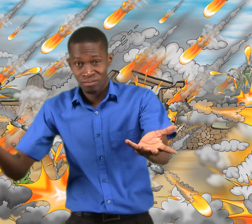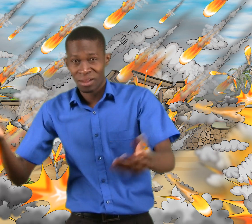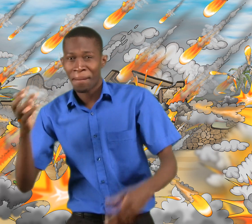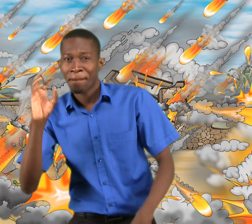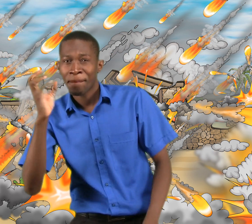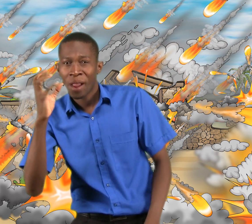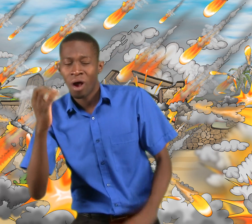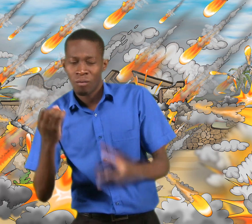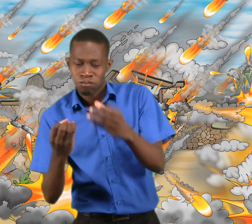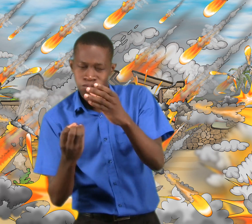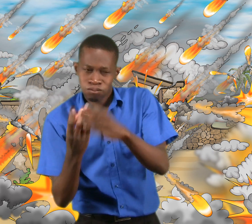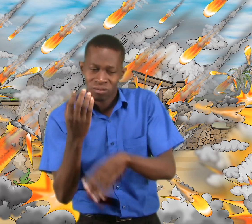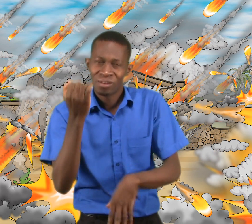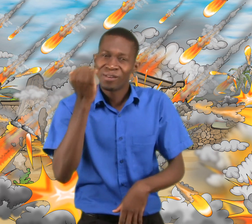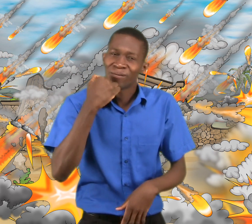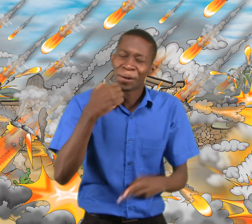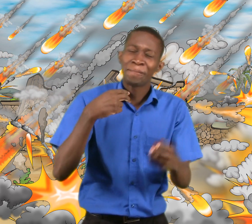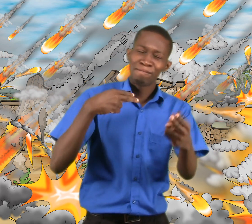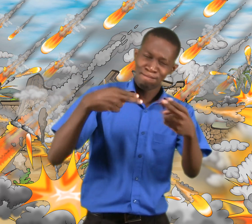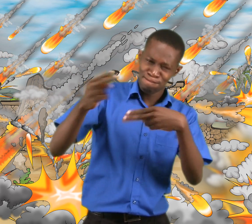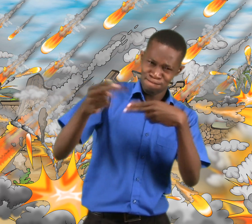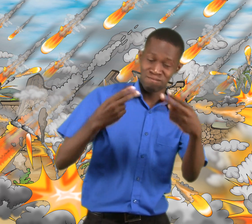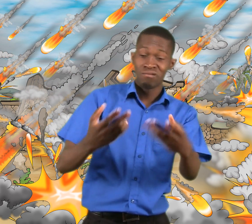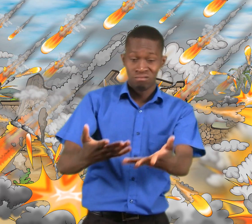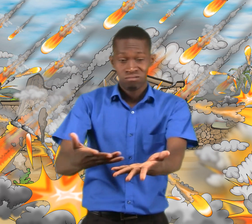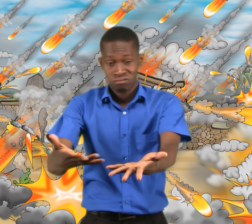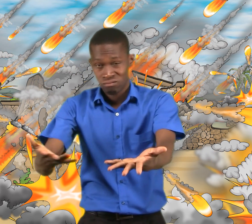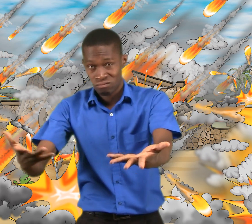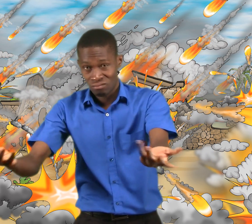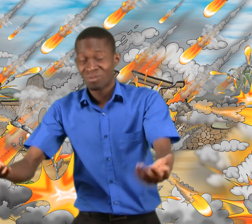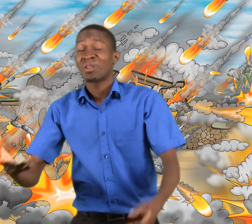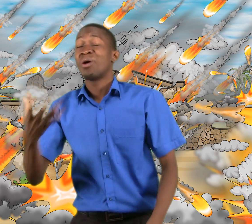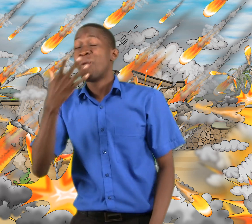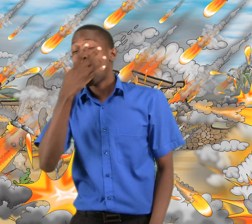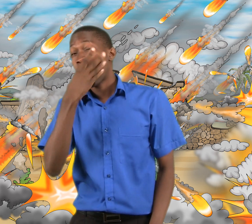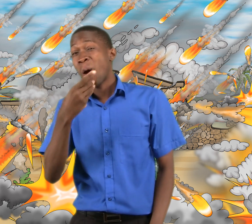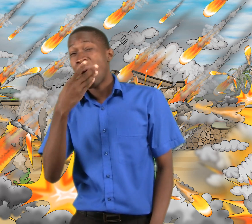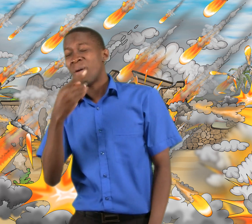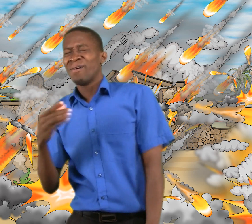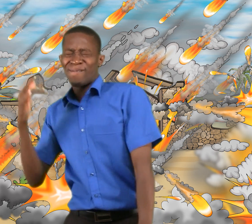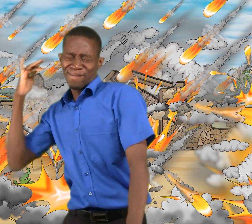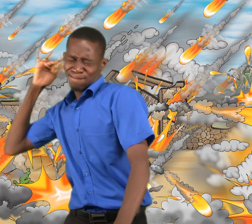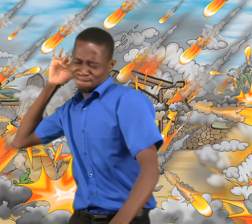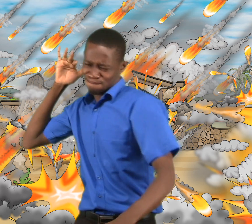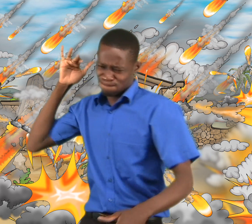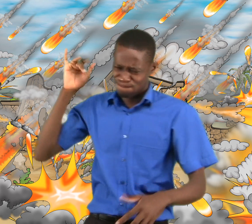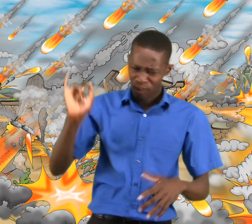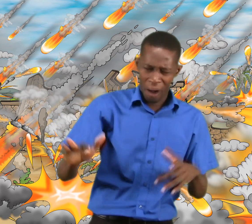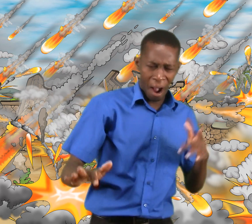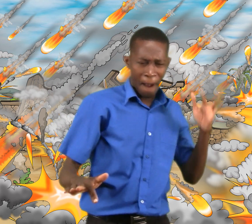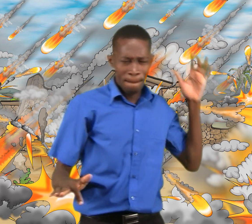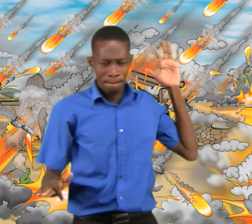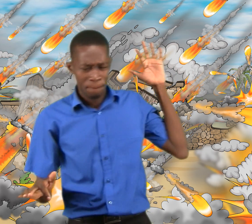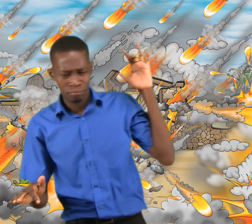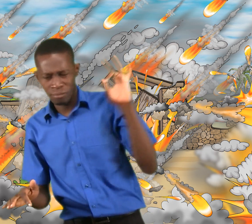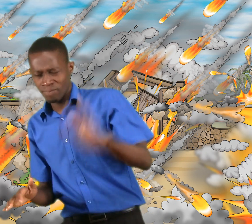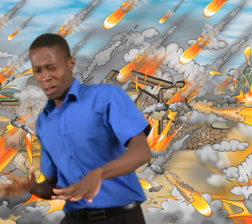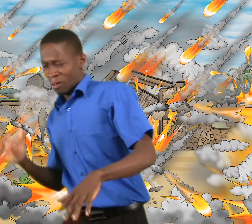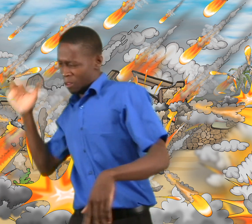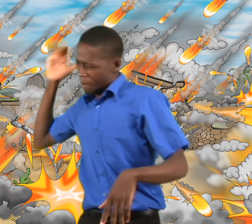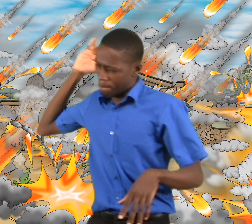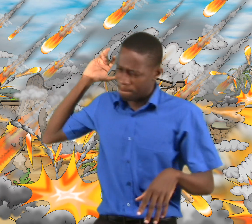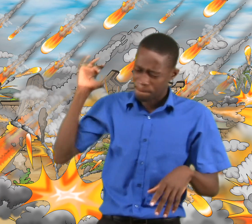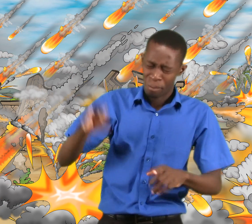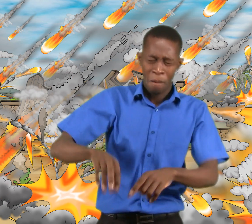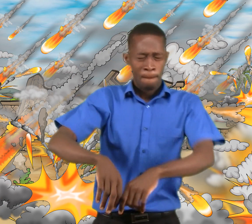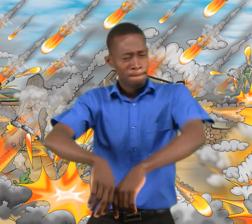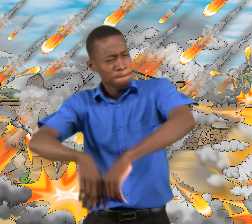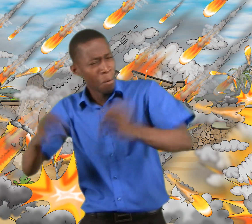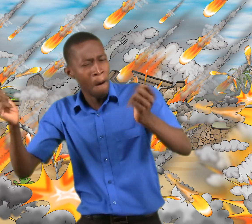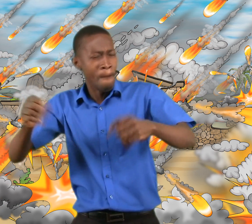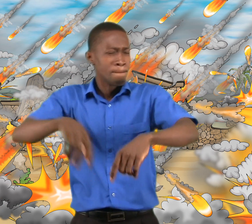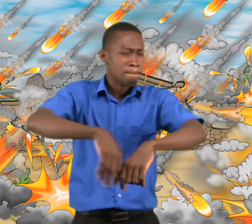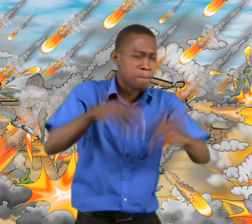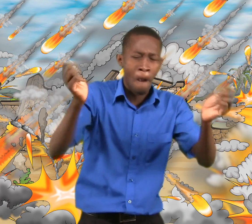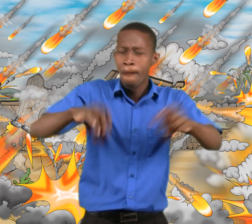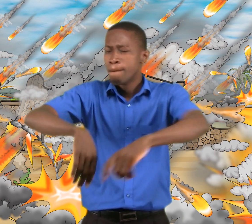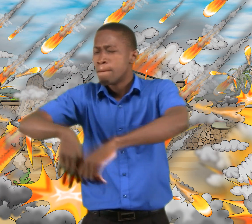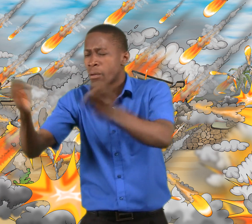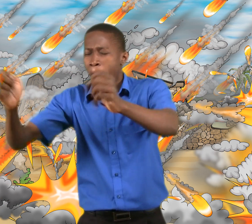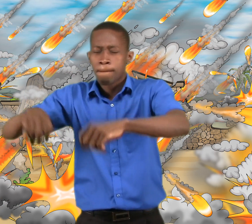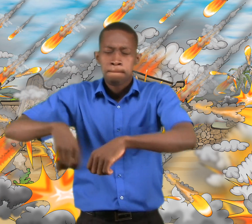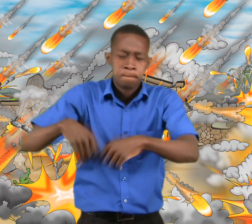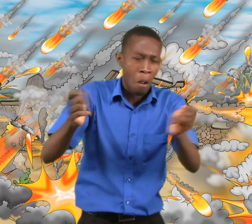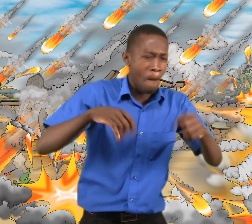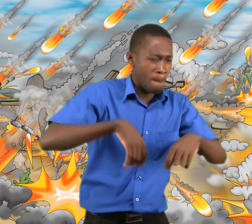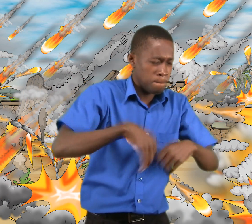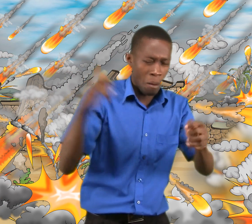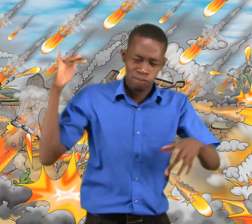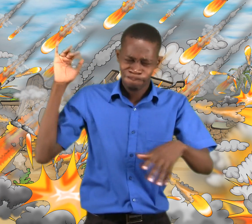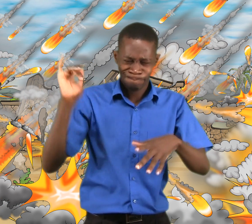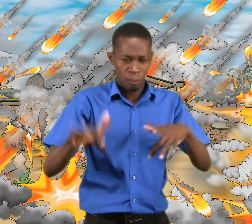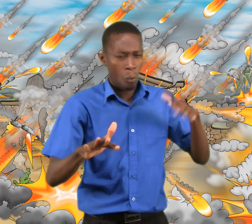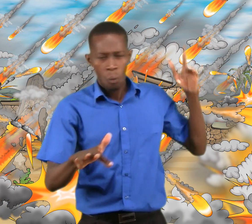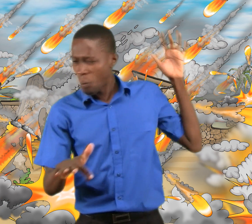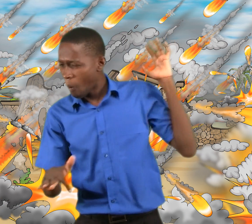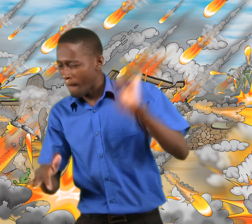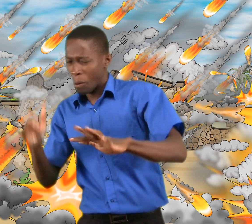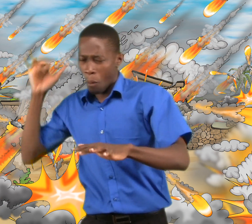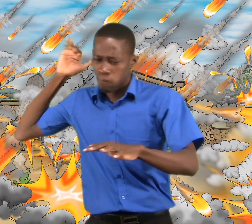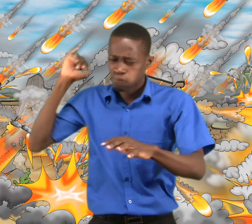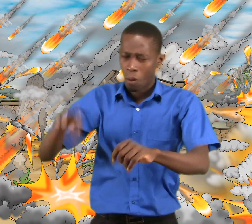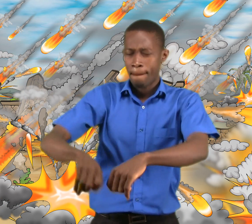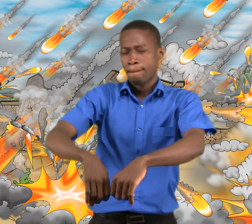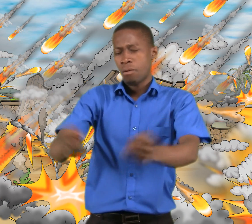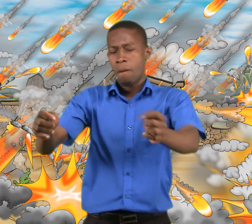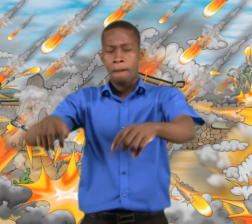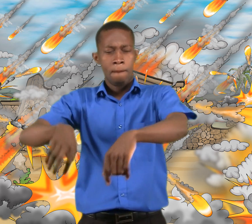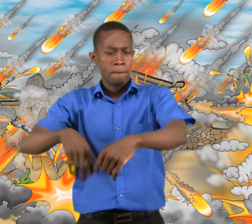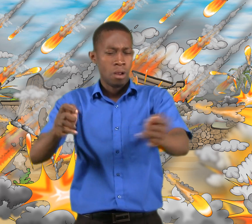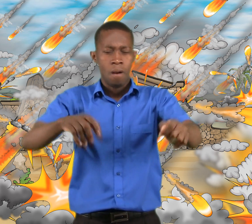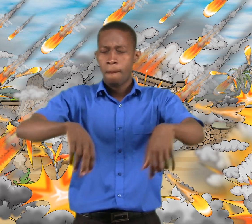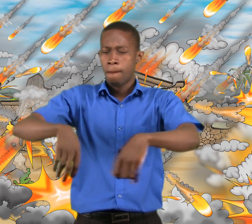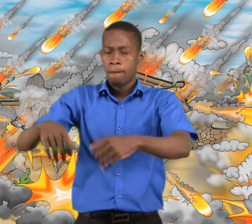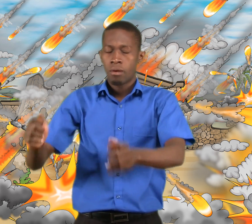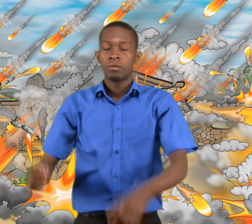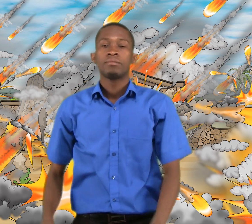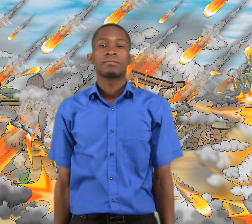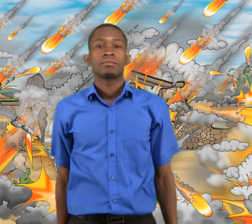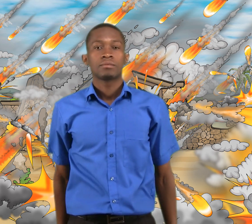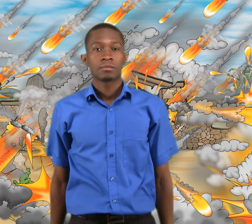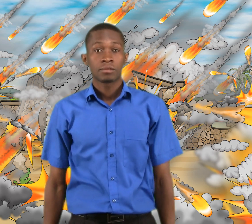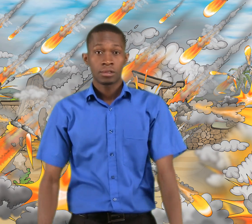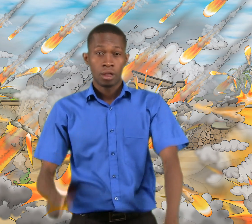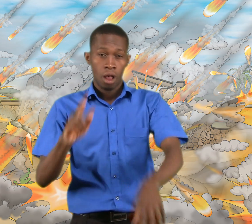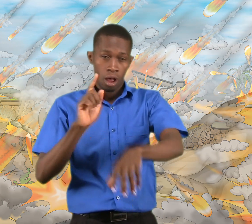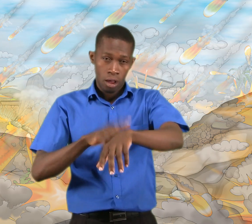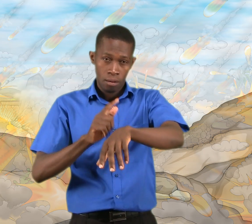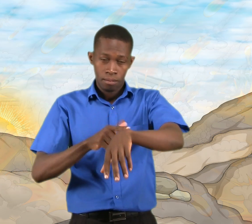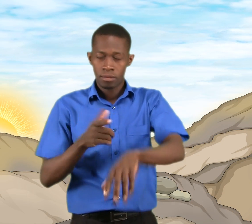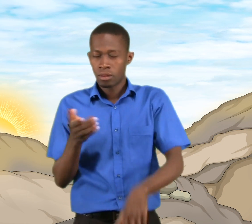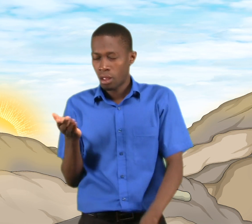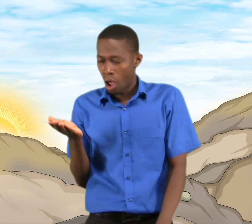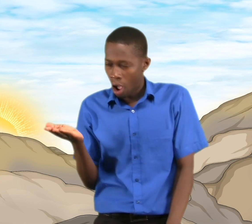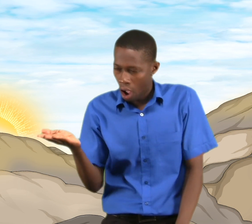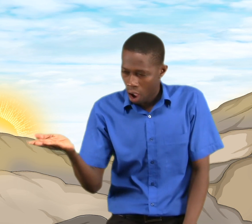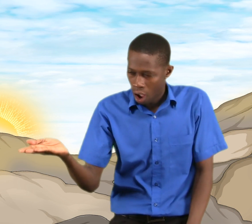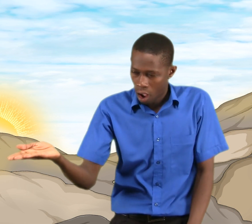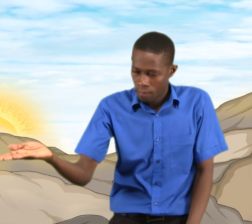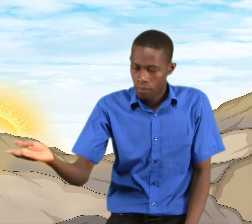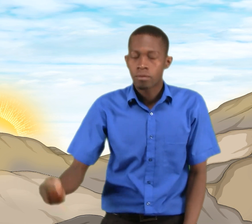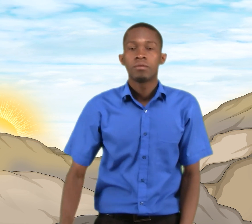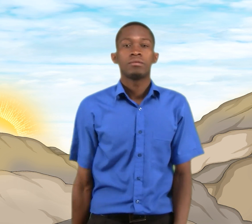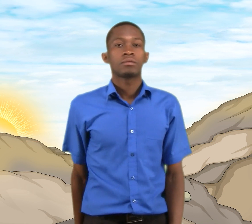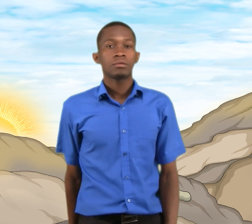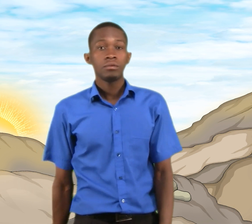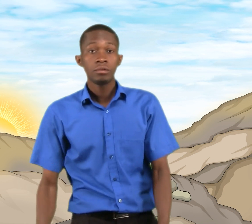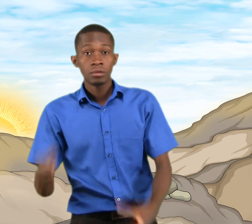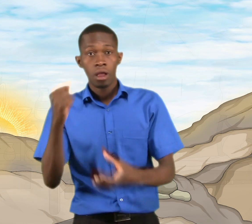But Lot’s wife looked back, and she became a pillar of salt.